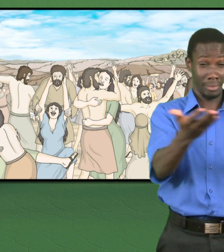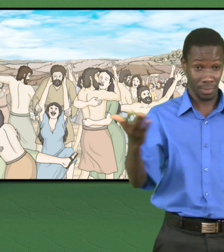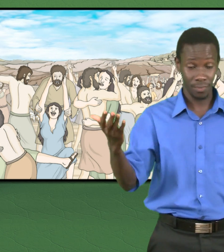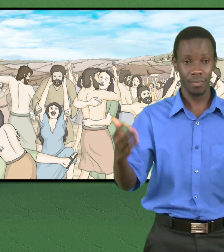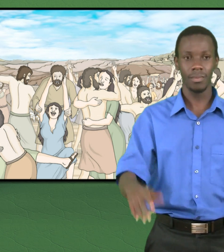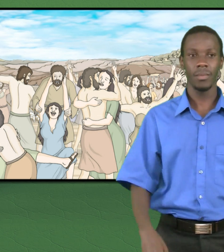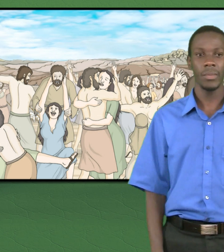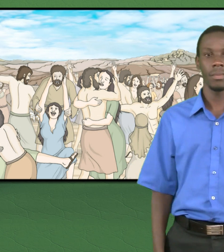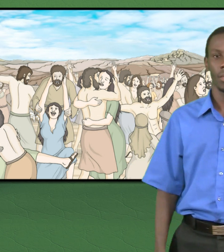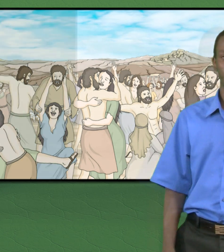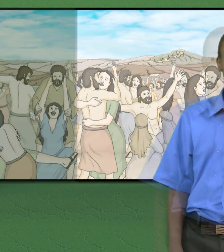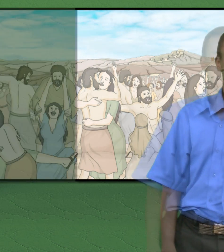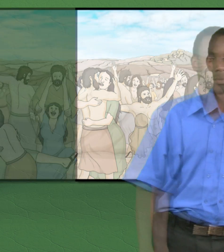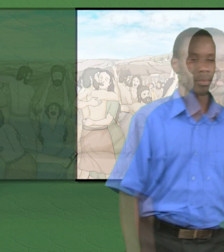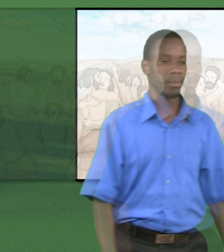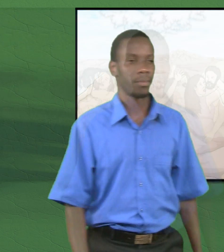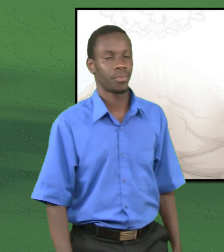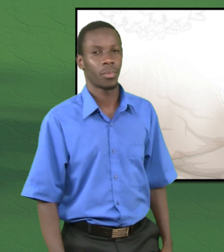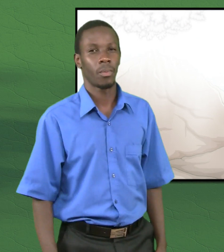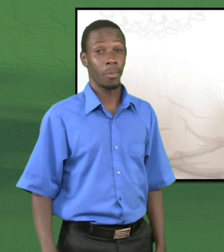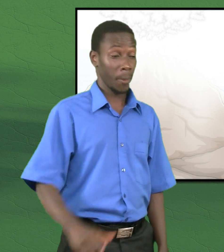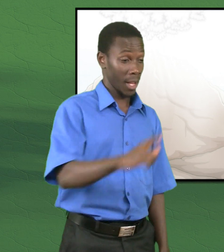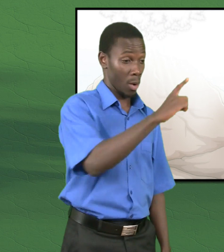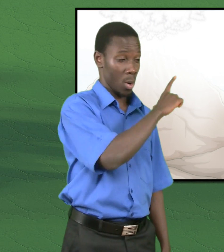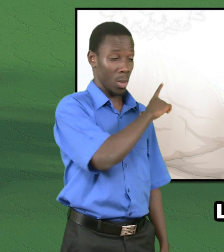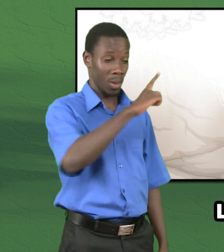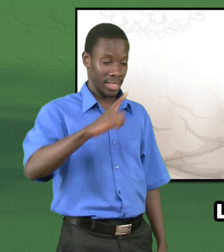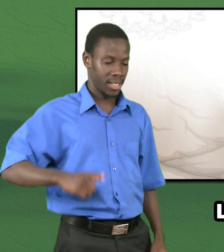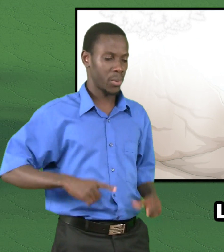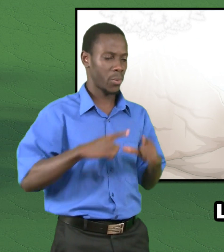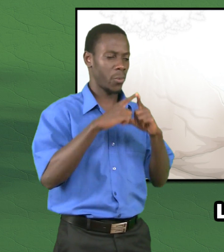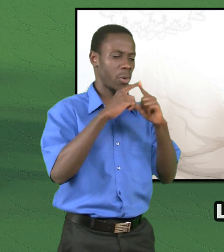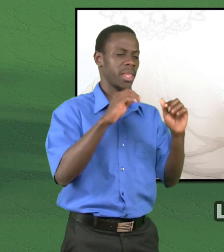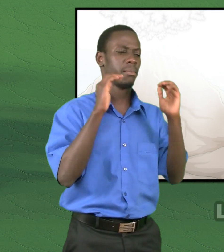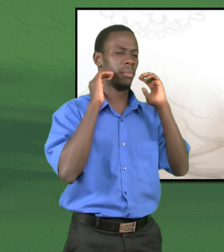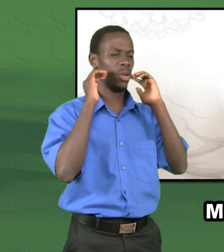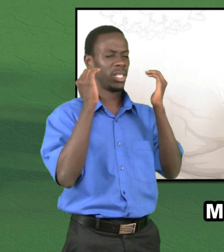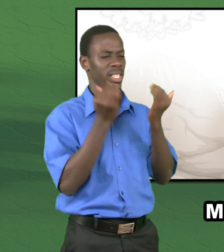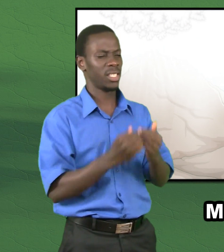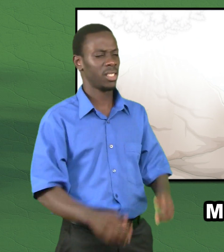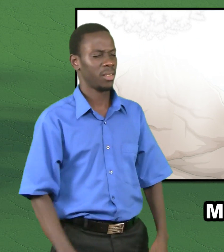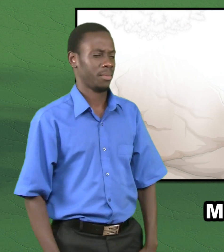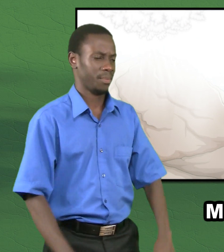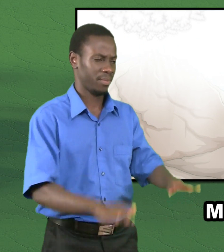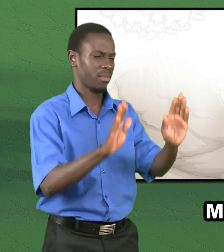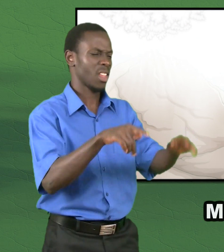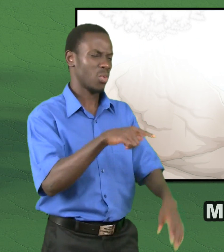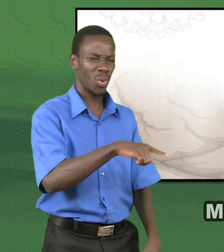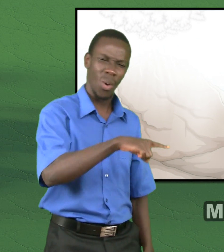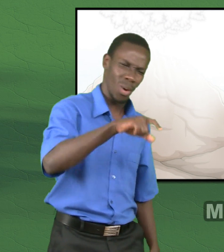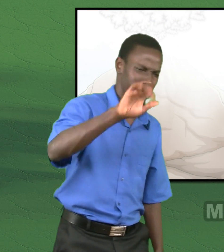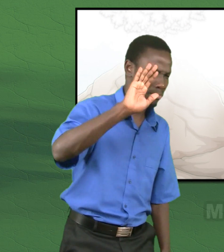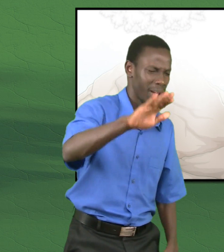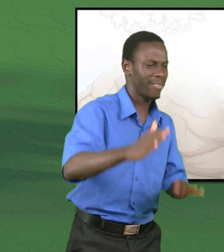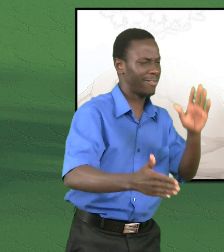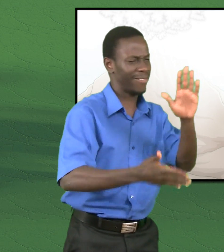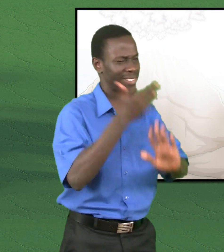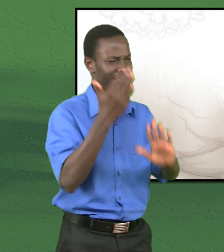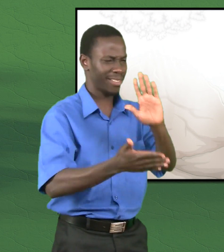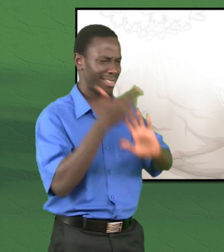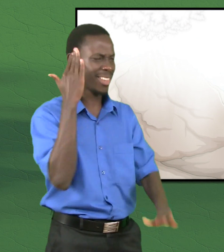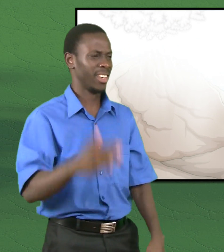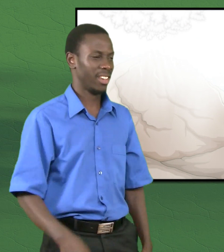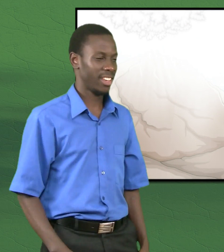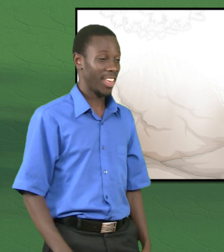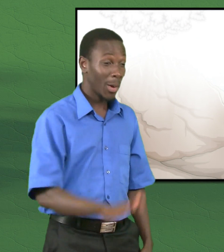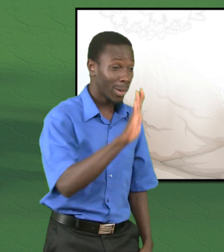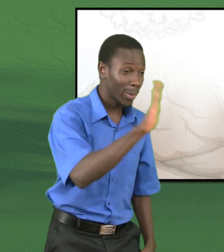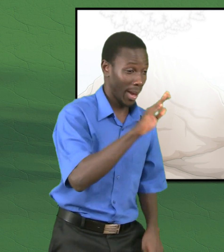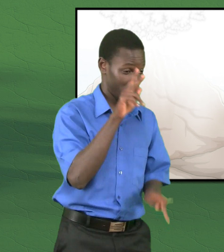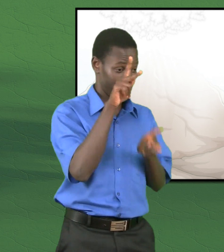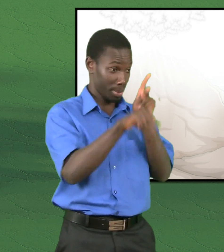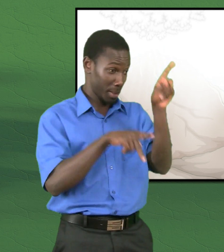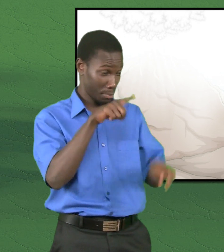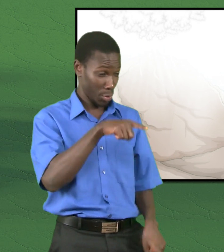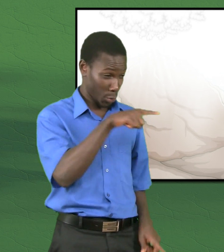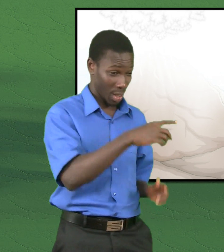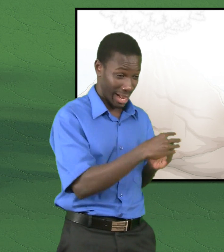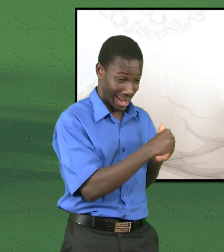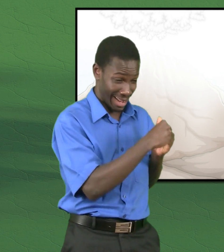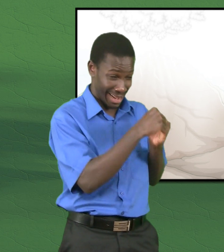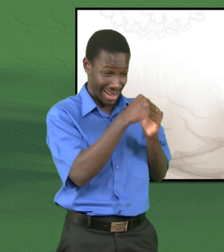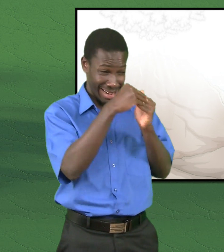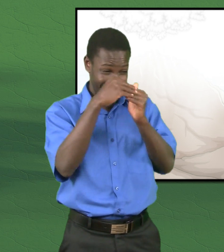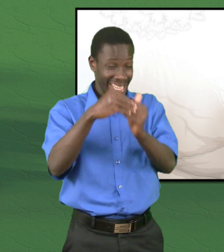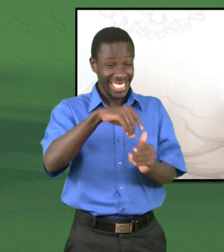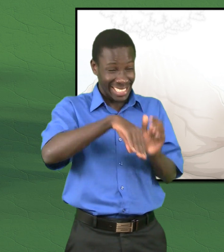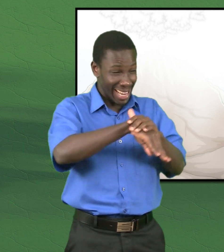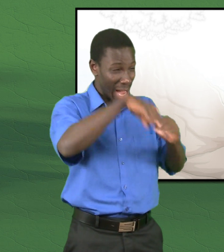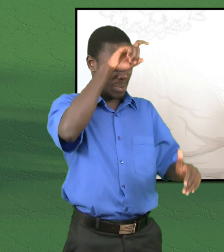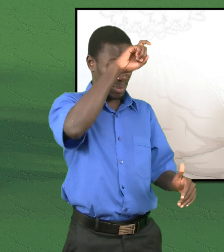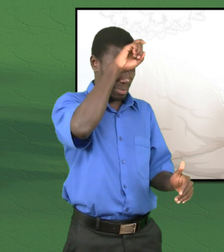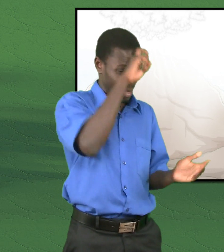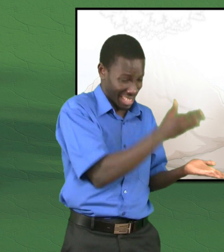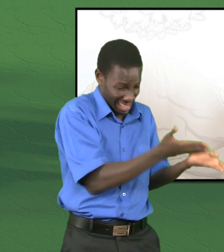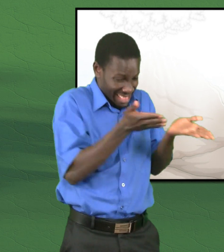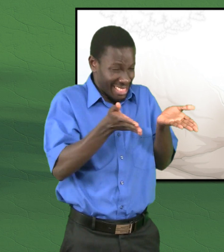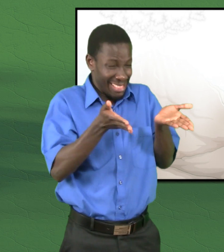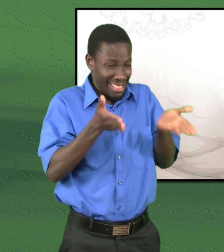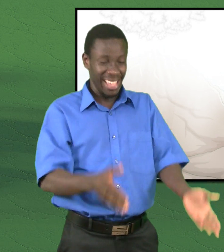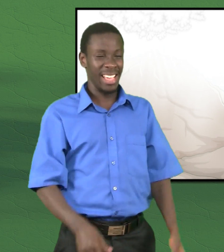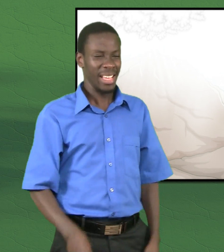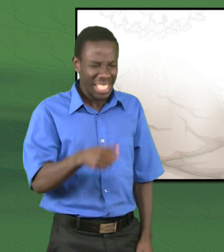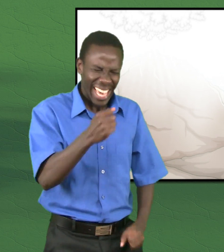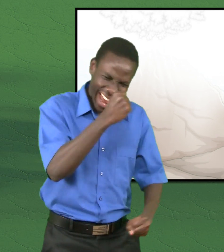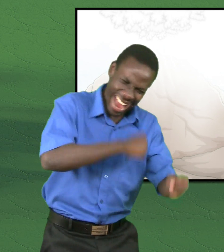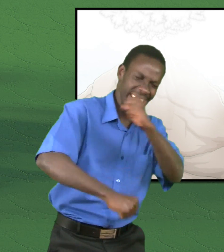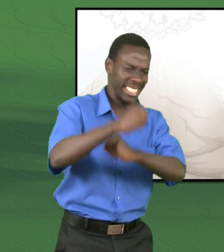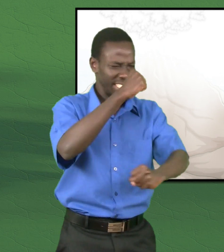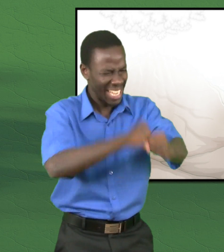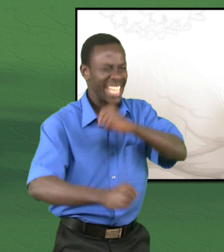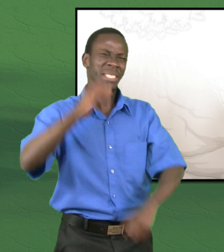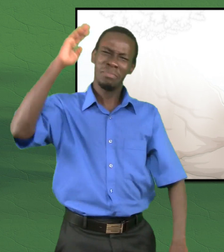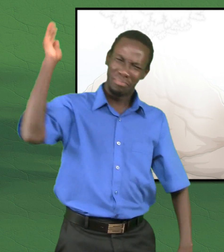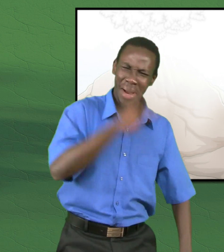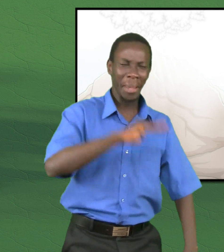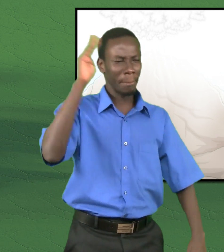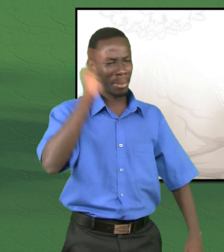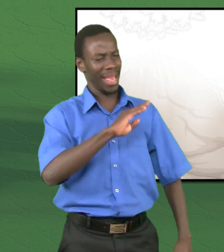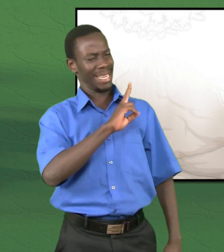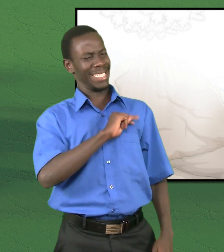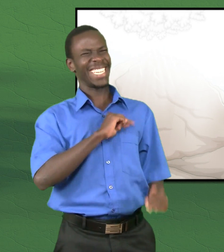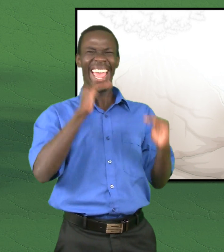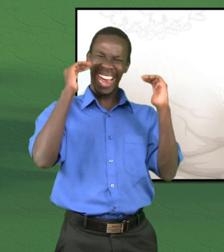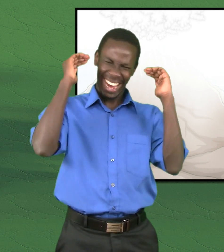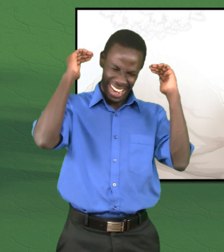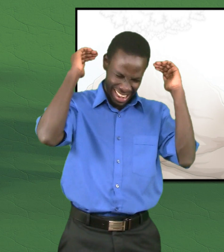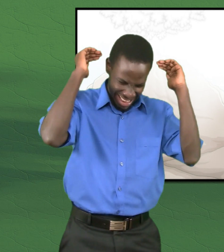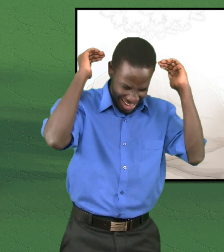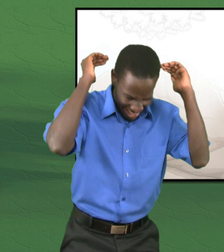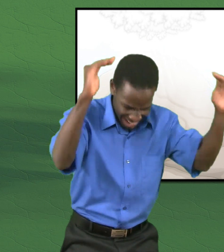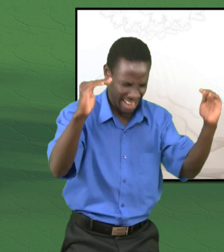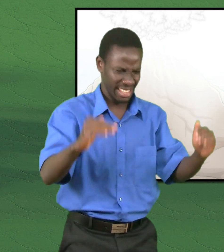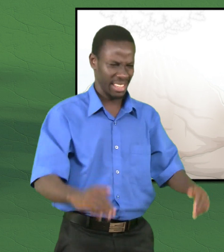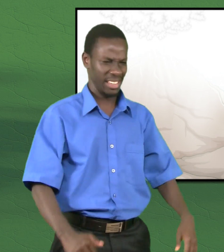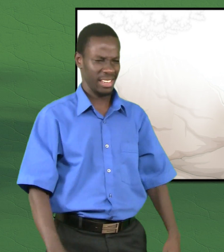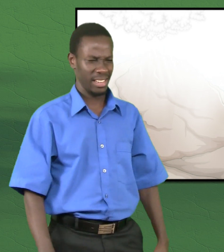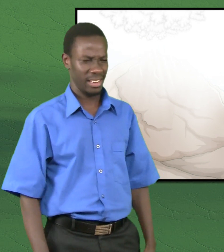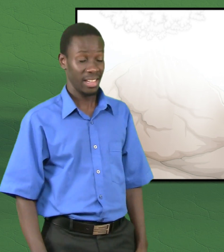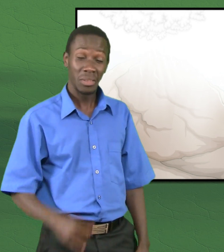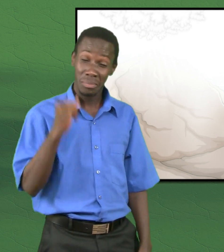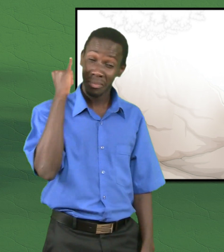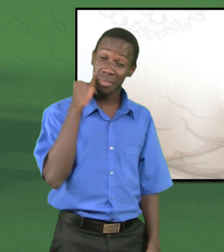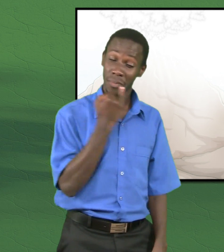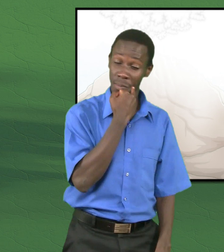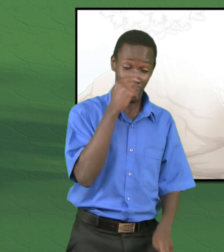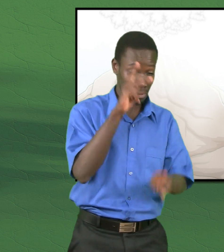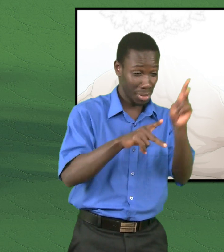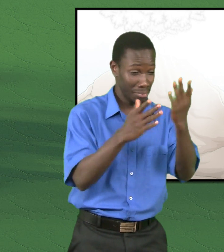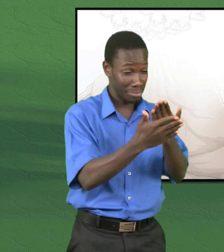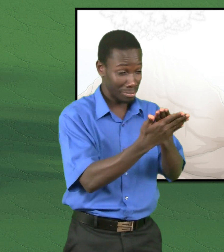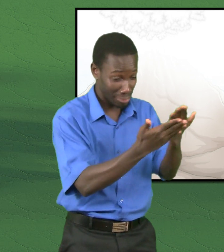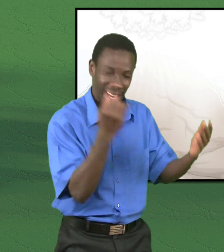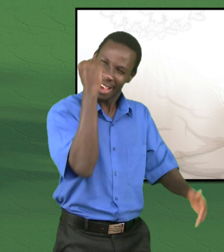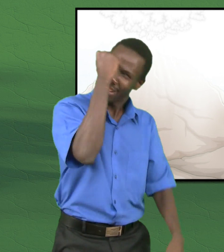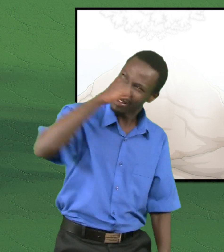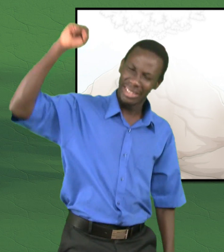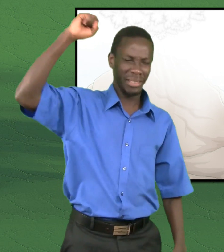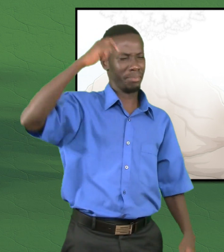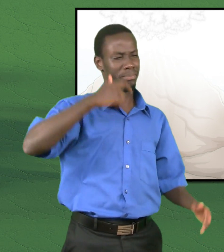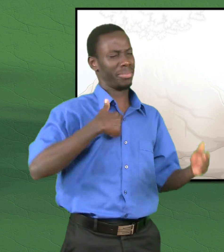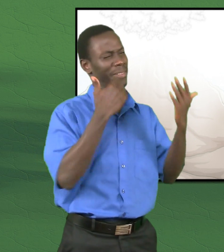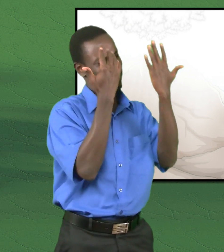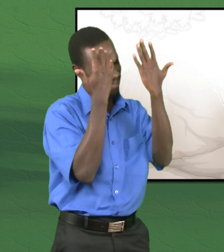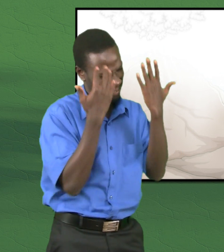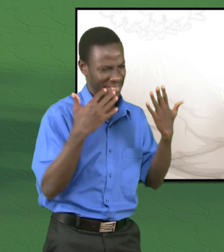Then the LORD said to Moses, “Go down at once, for your people, whom you brought up out of the land of Egypt, have corrupted themselves.